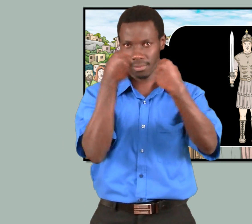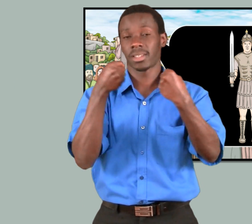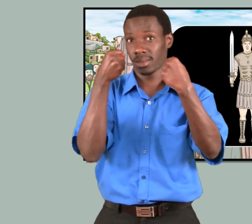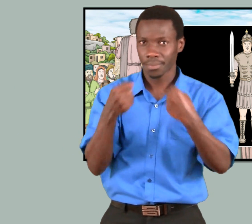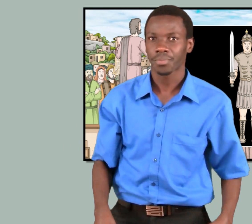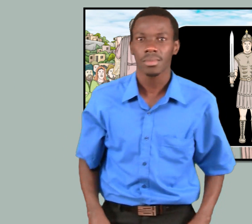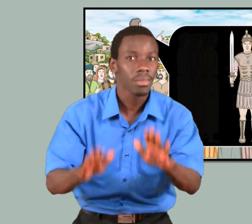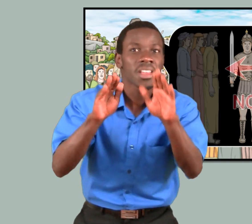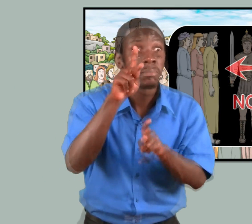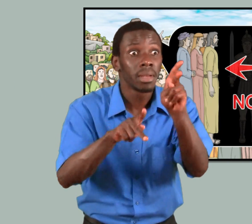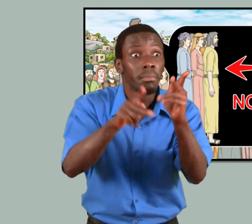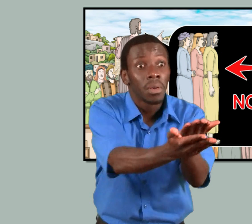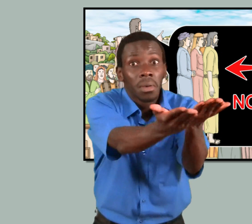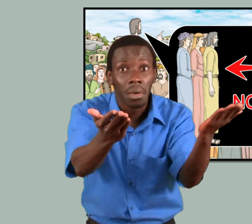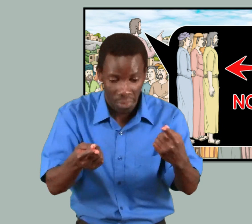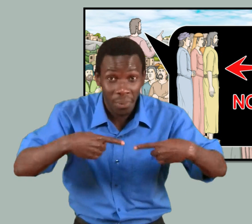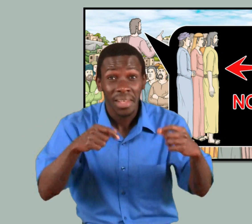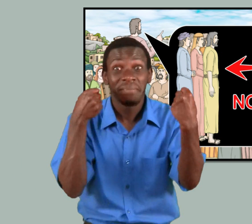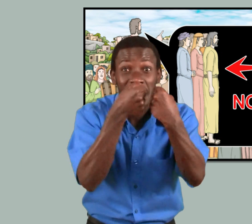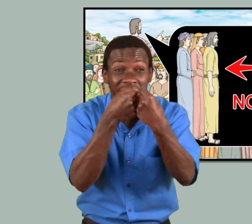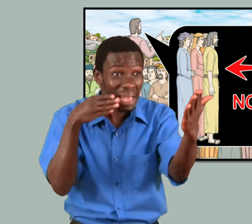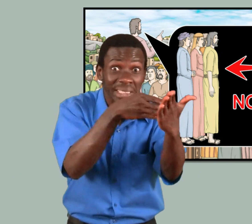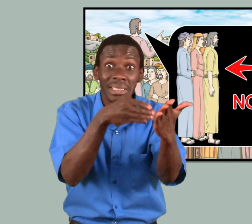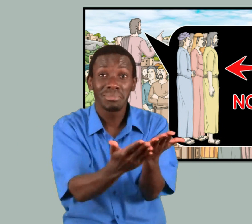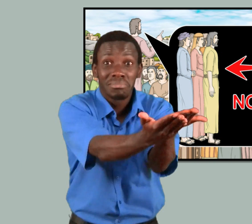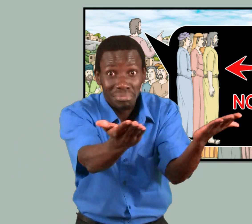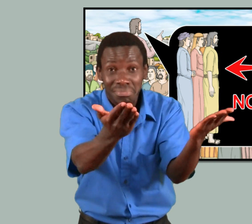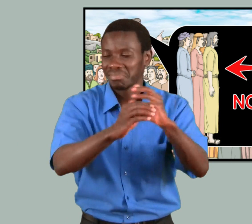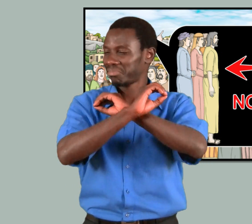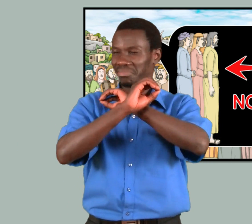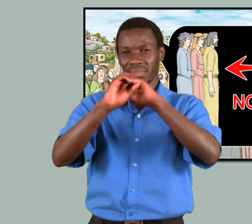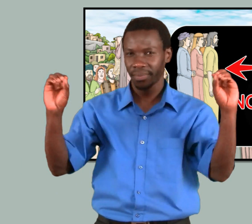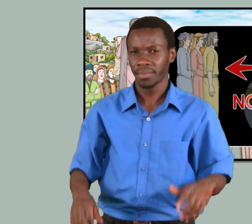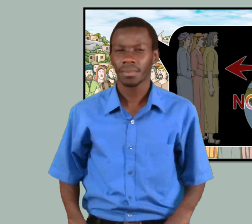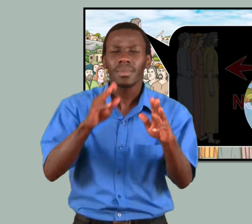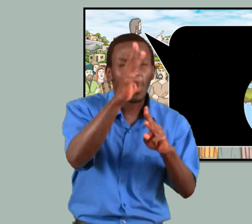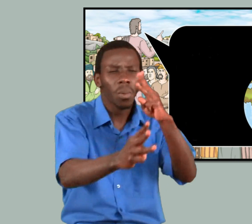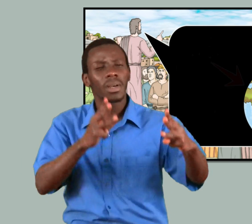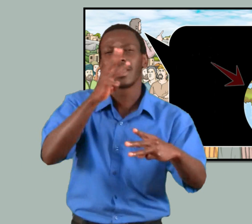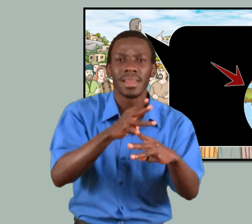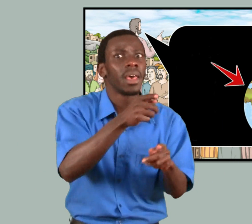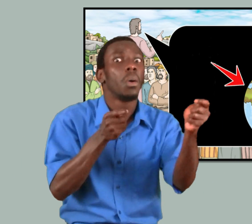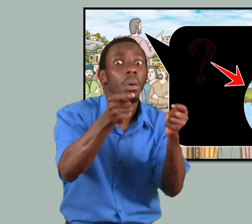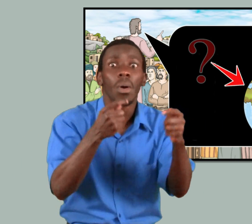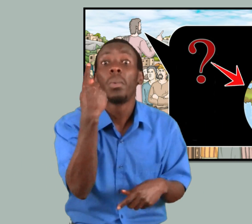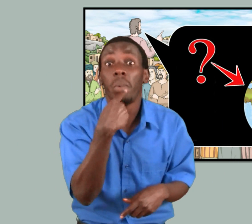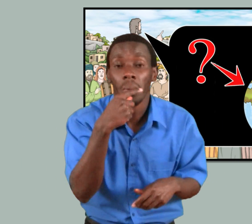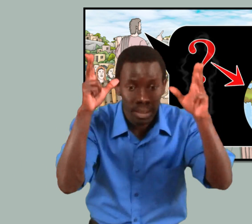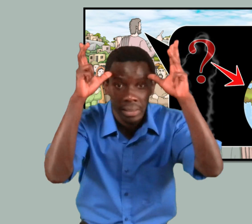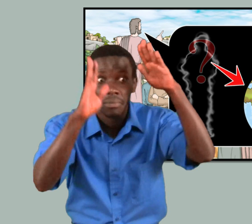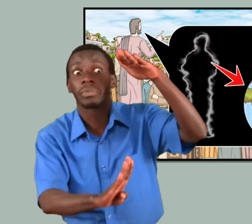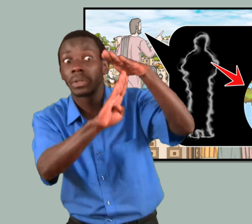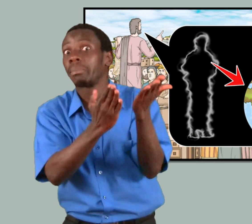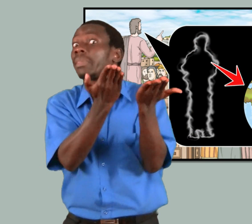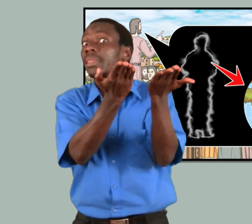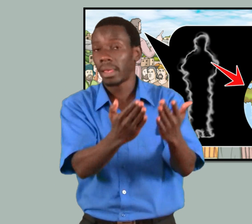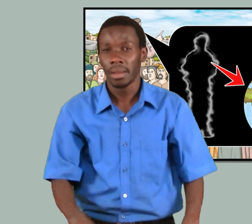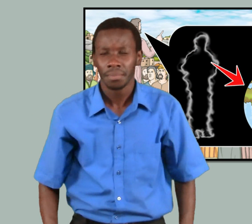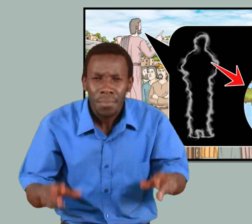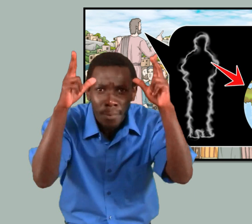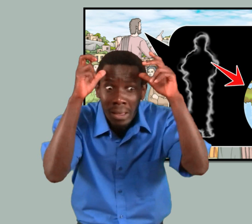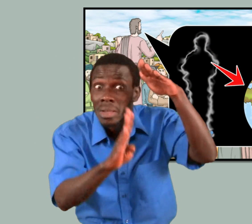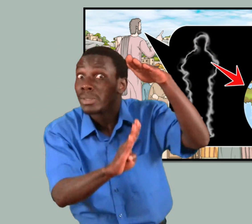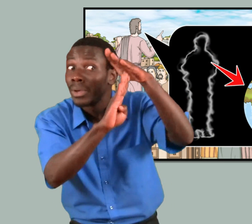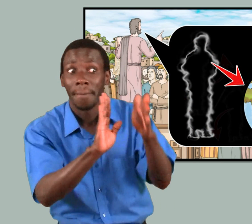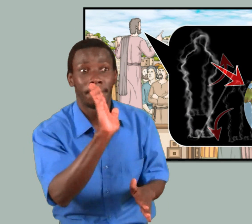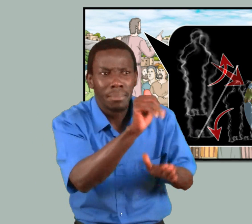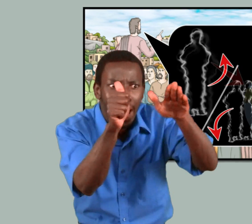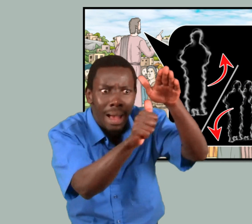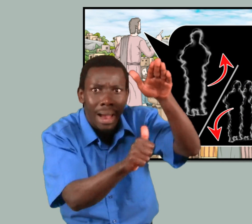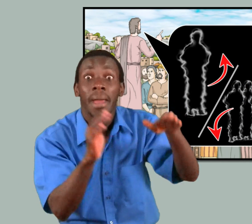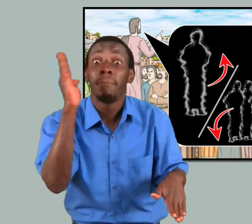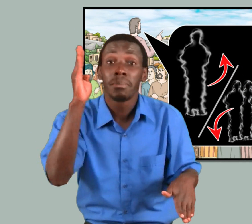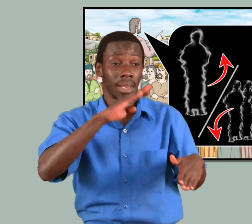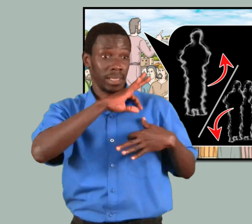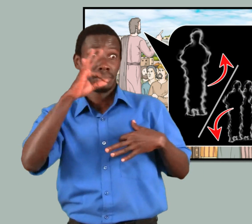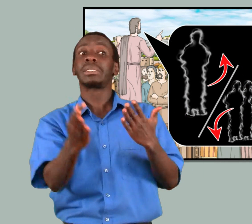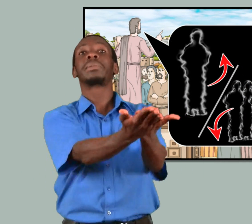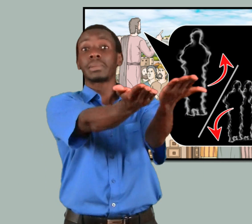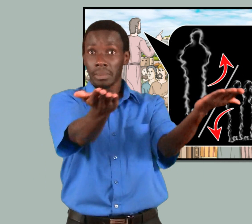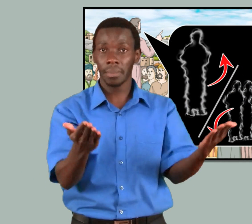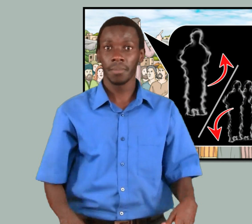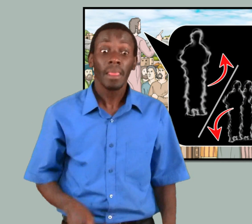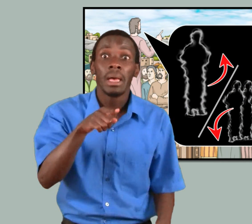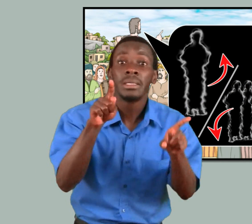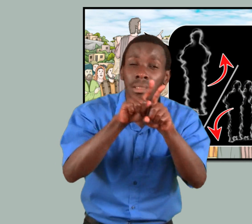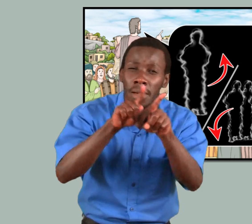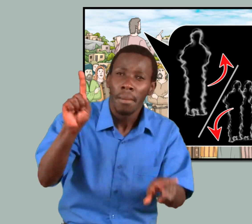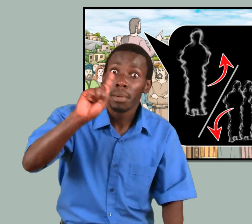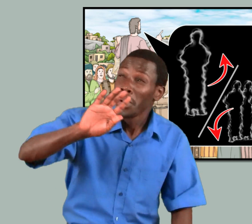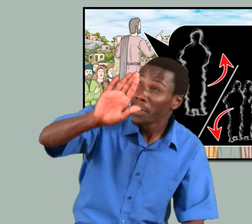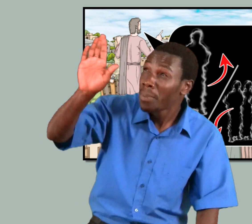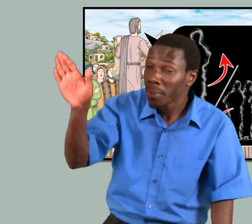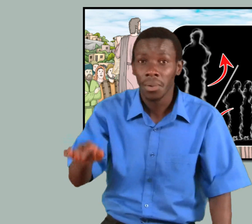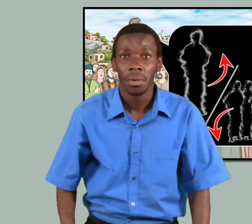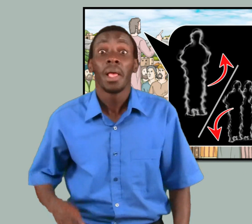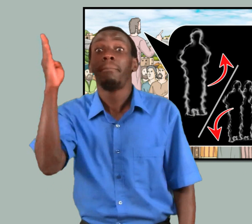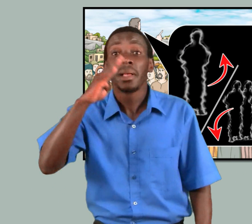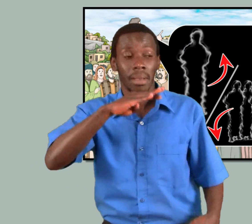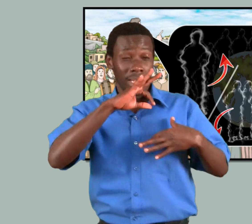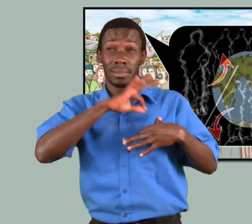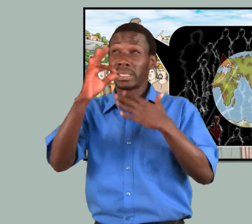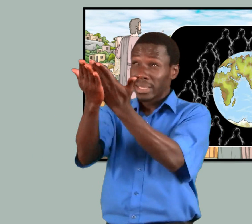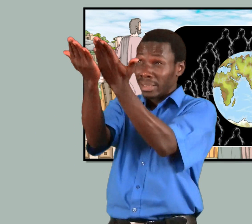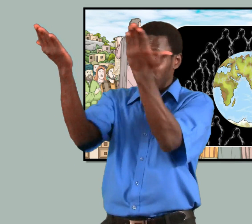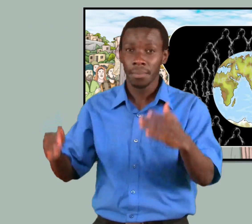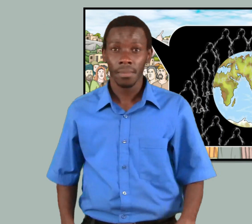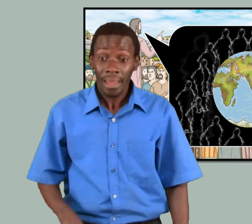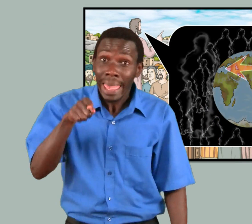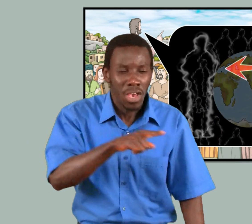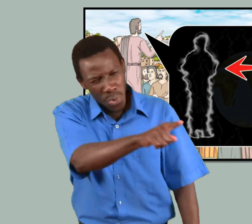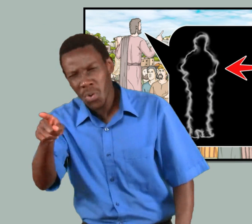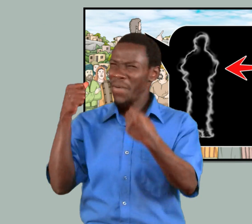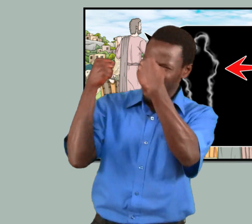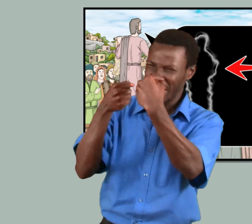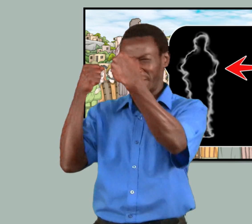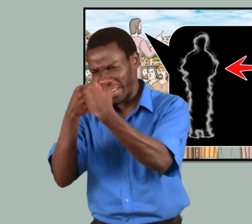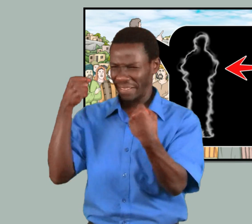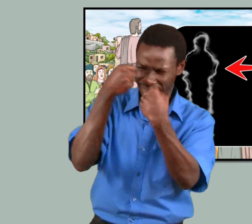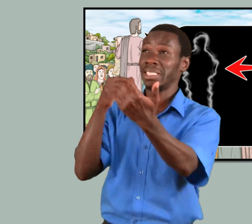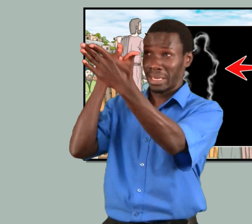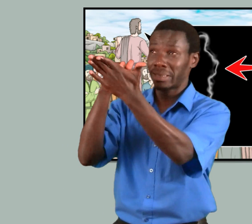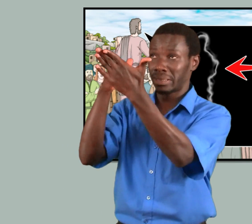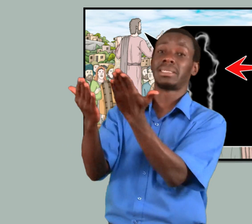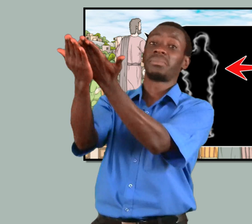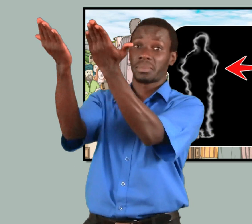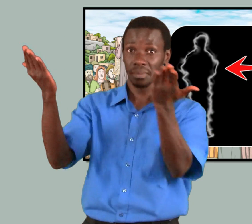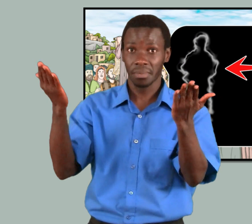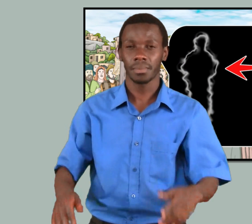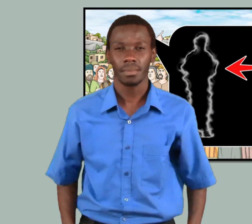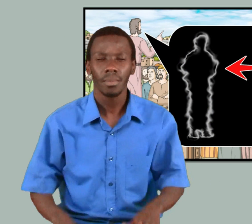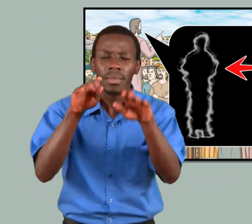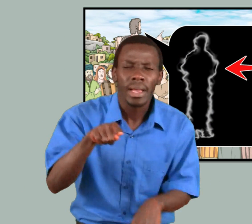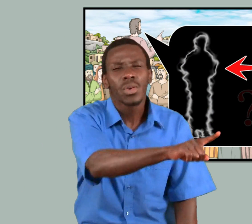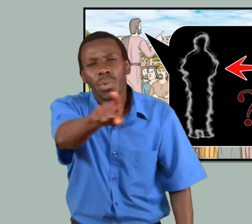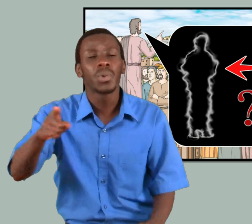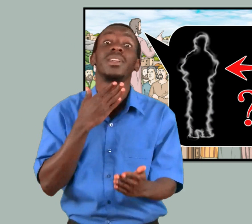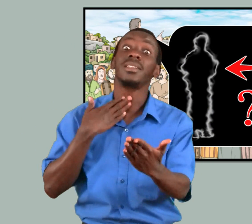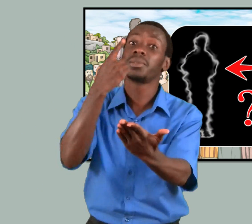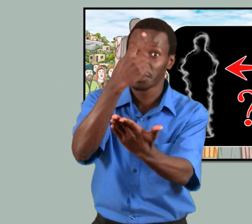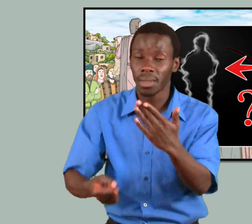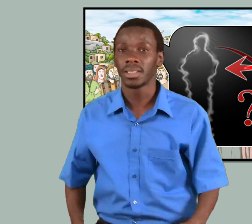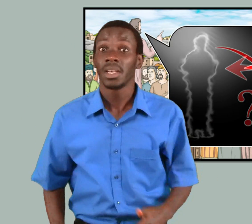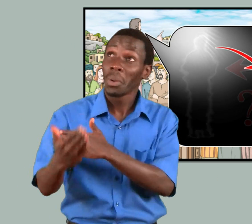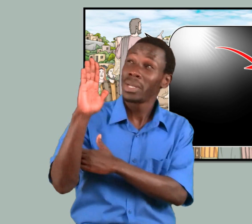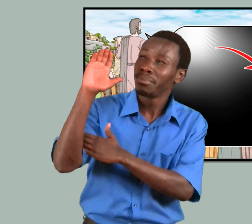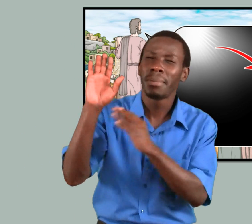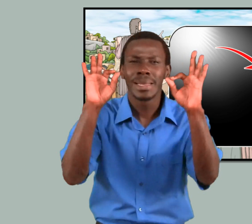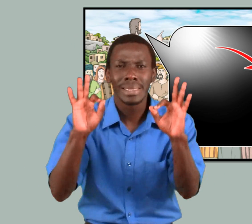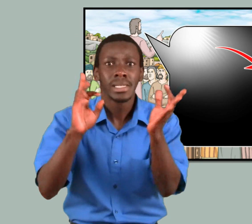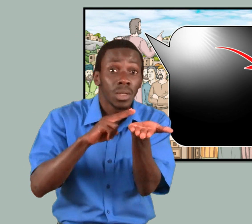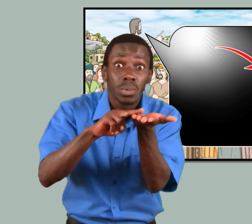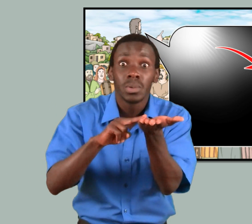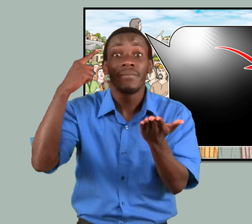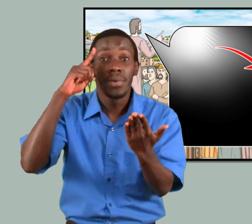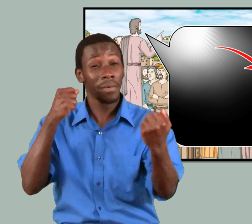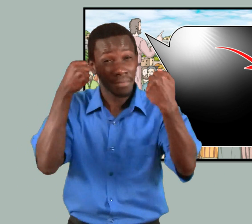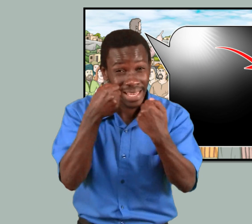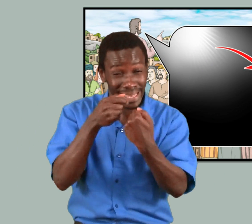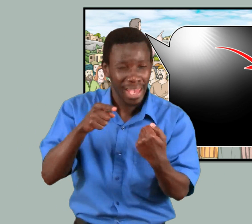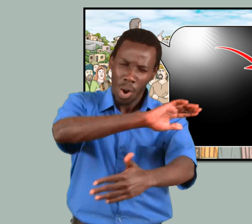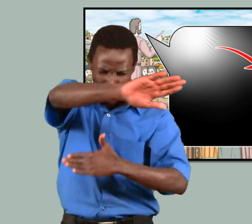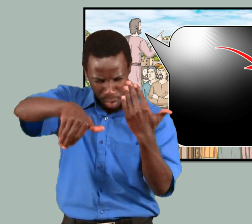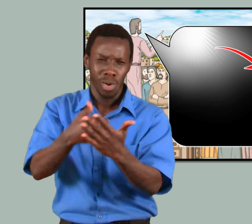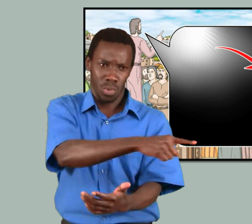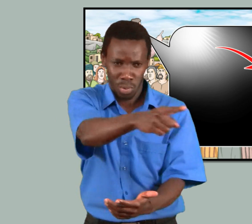For our struggle is not against flesh and blood, but against the rulers, against the authorities, against the powers of this world’s darkness, and against the spiritual forces of evil in the heavenly realms.